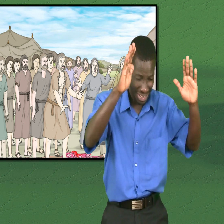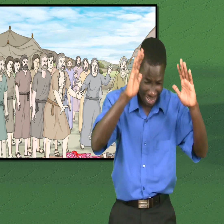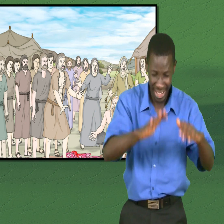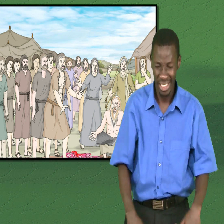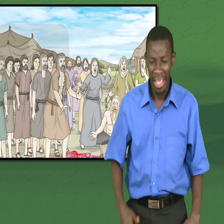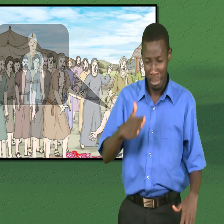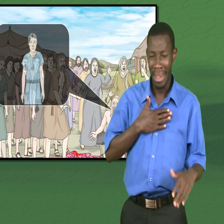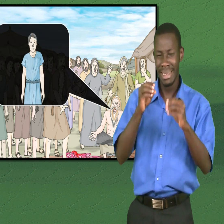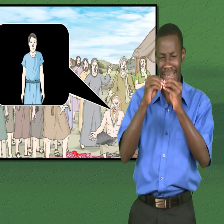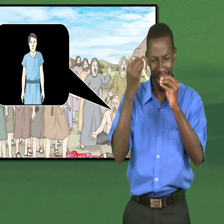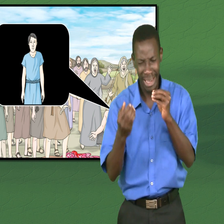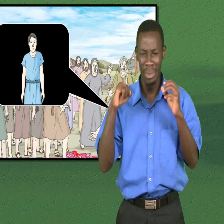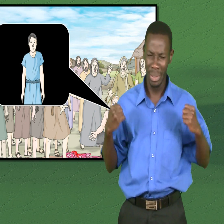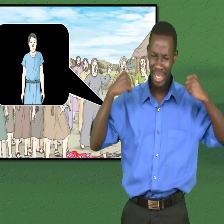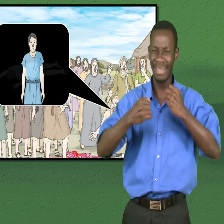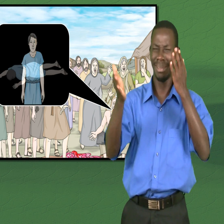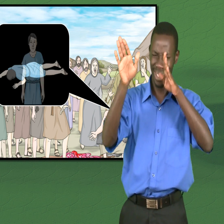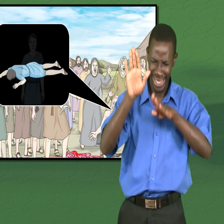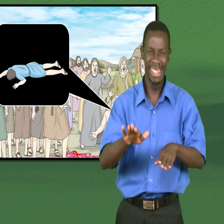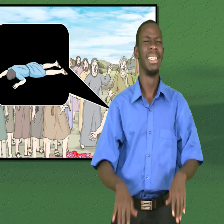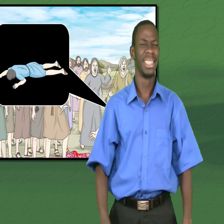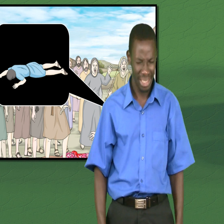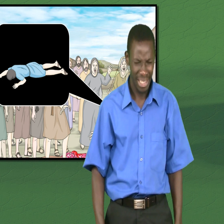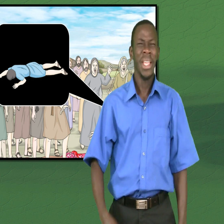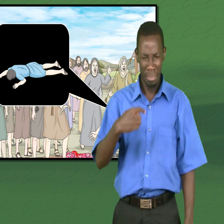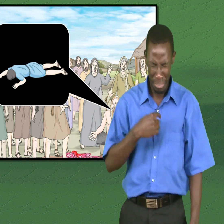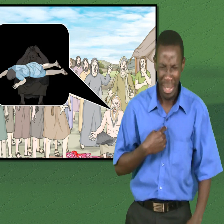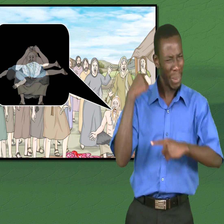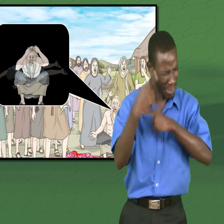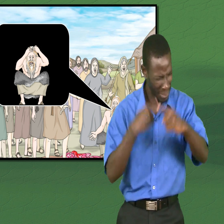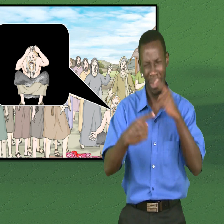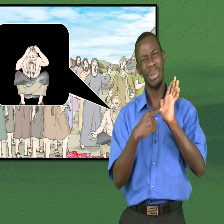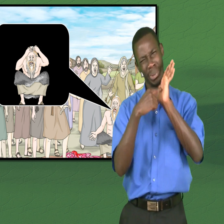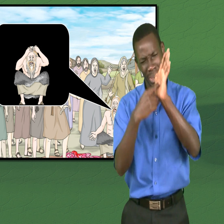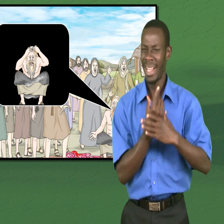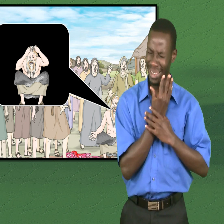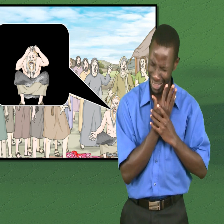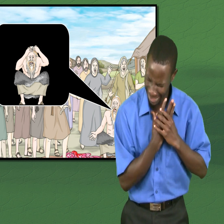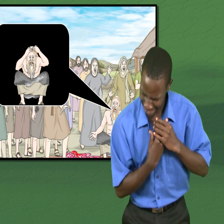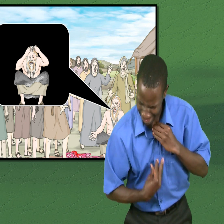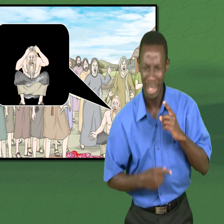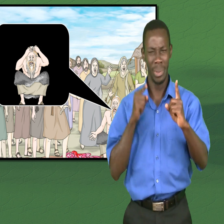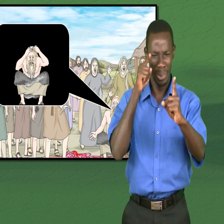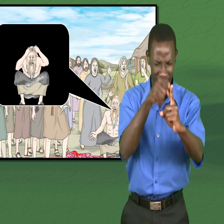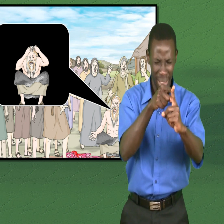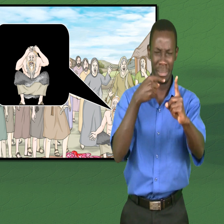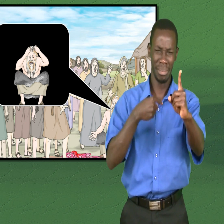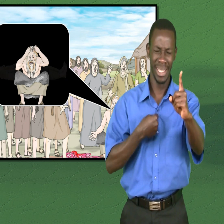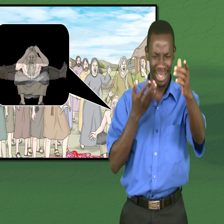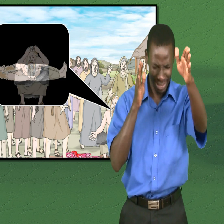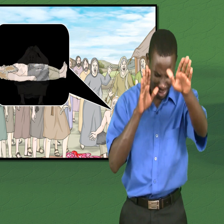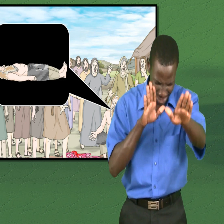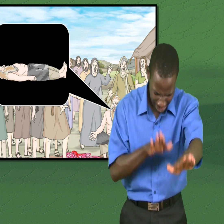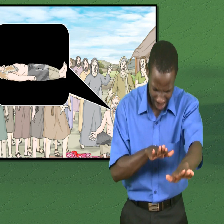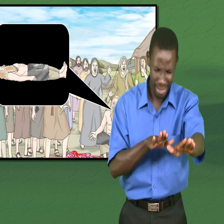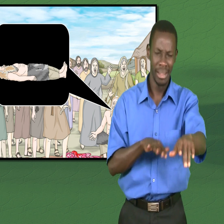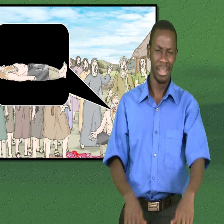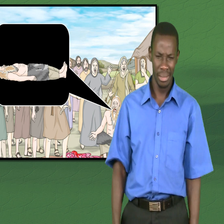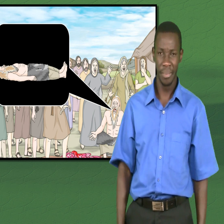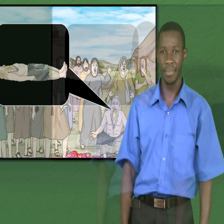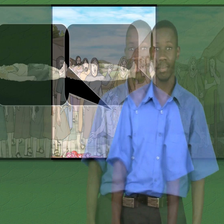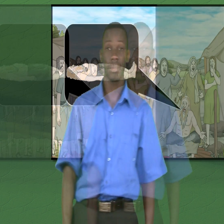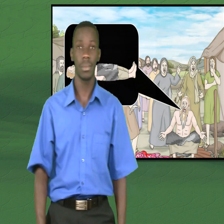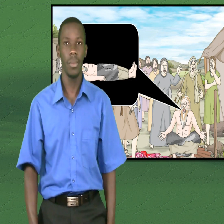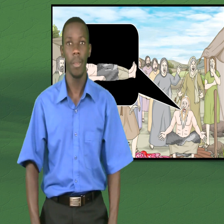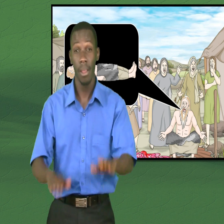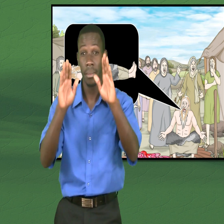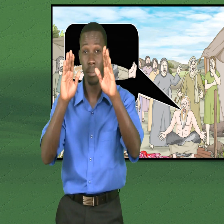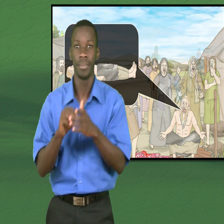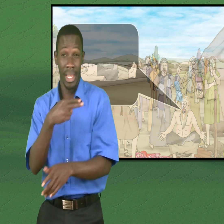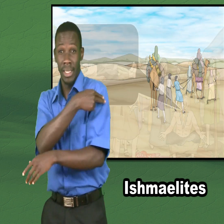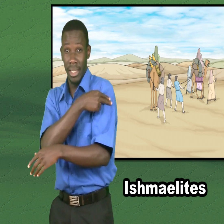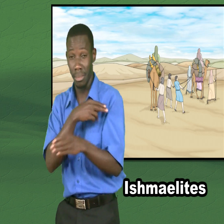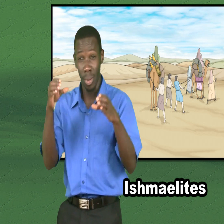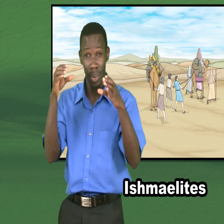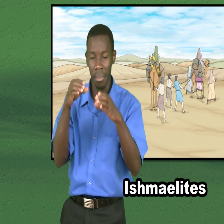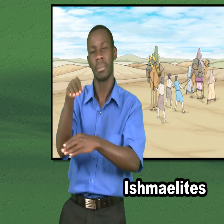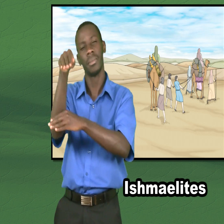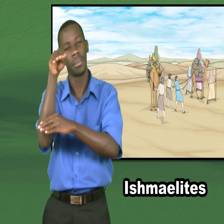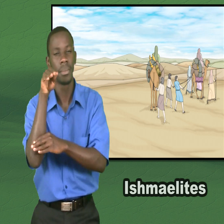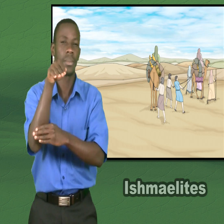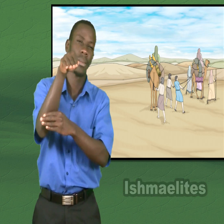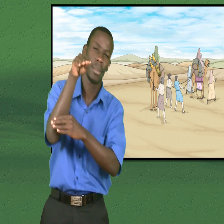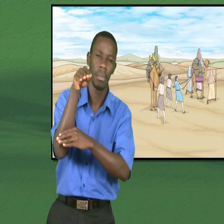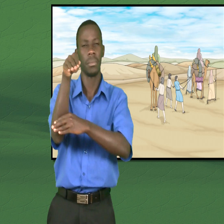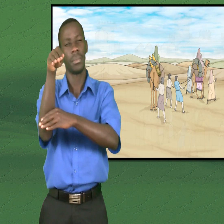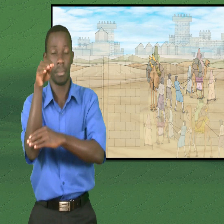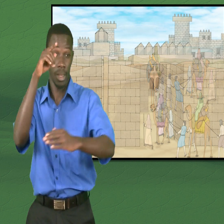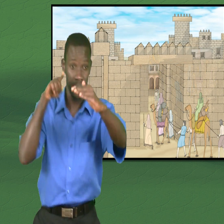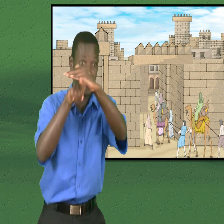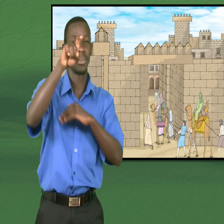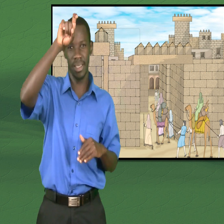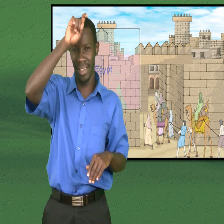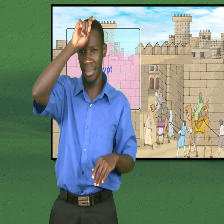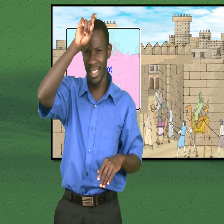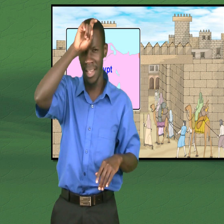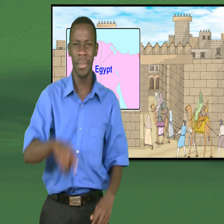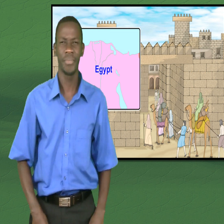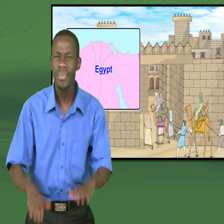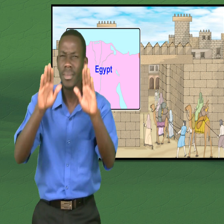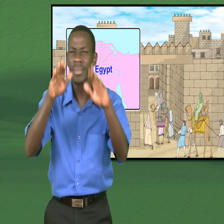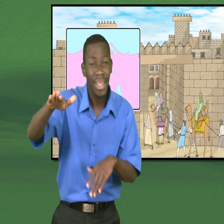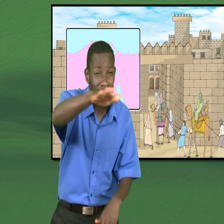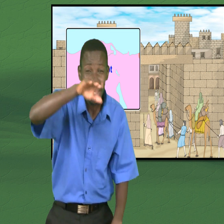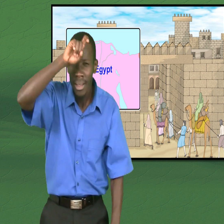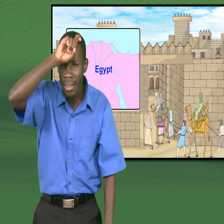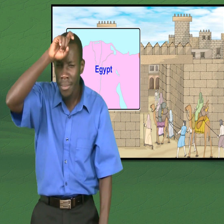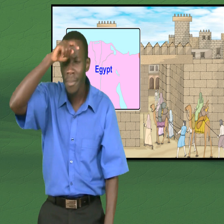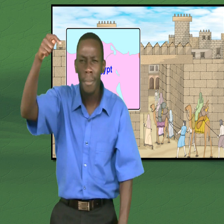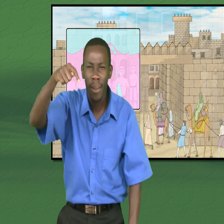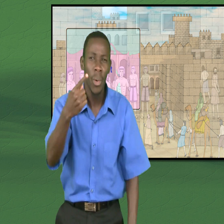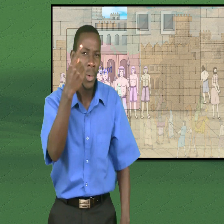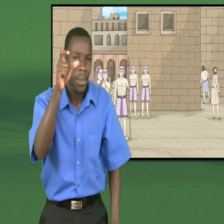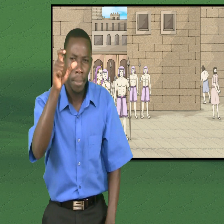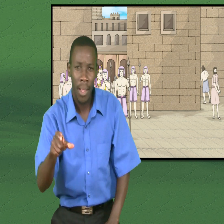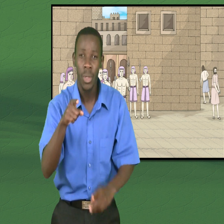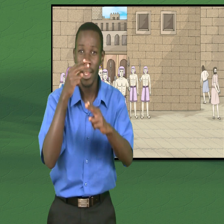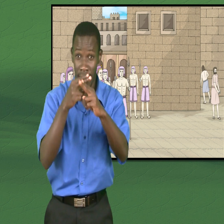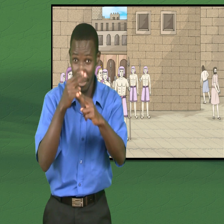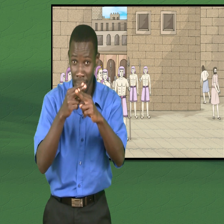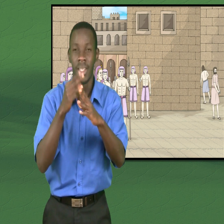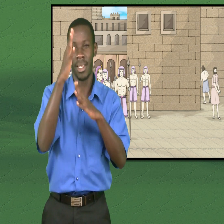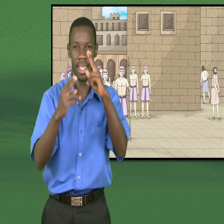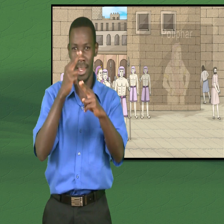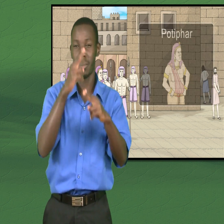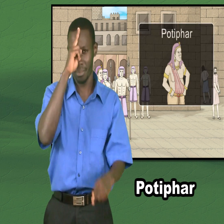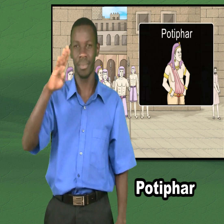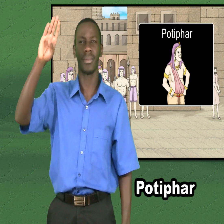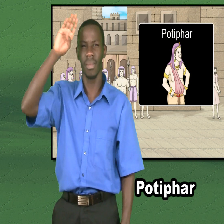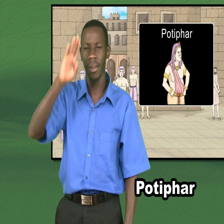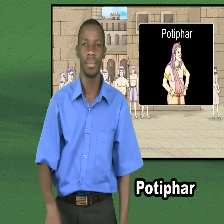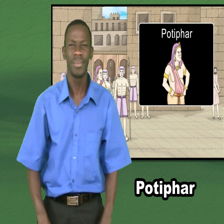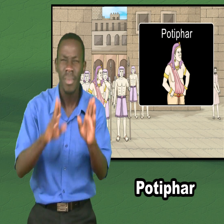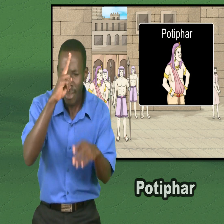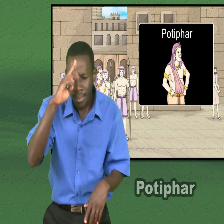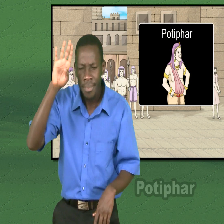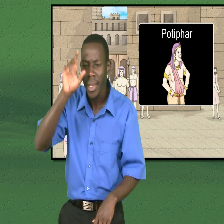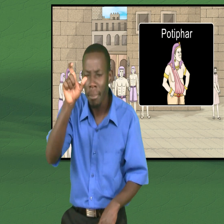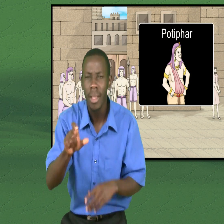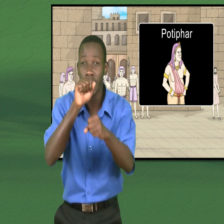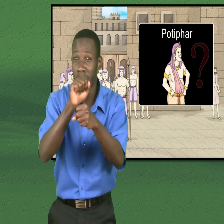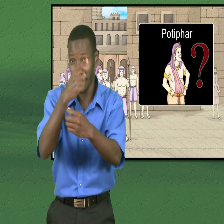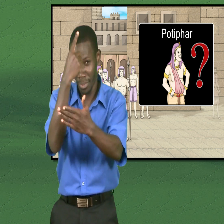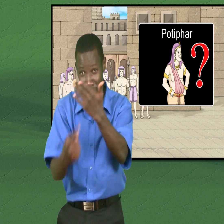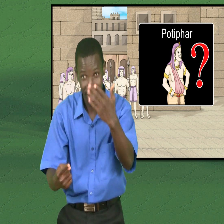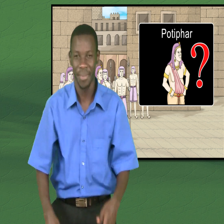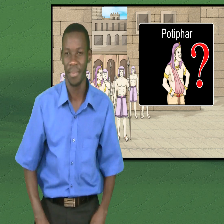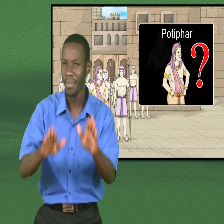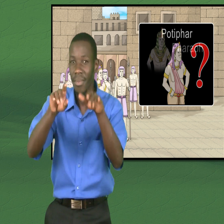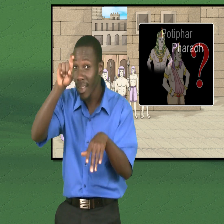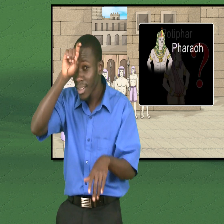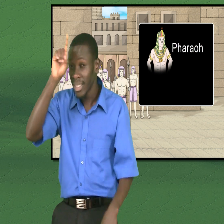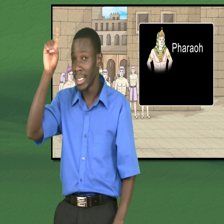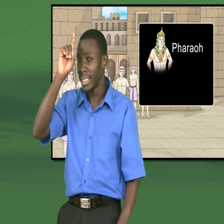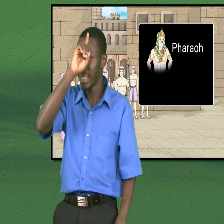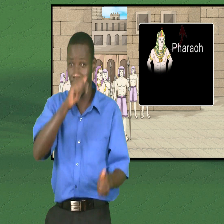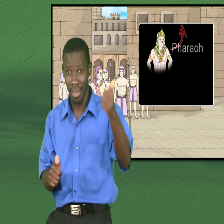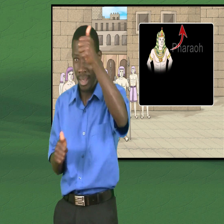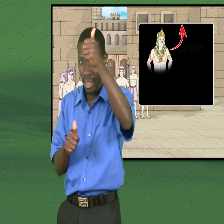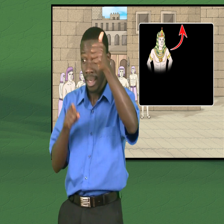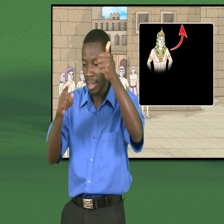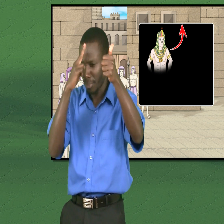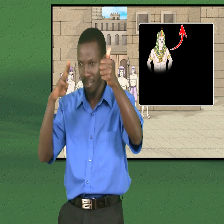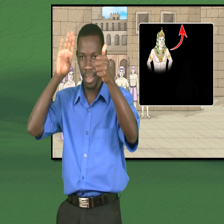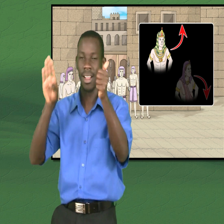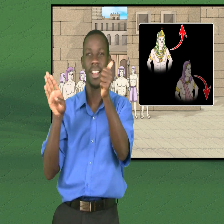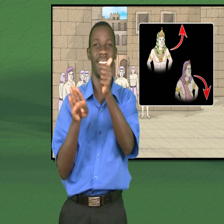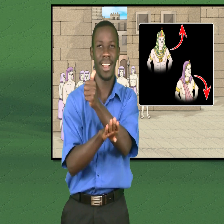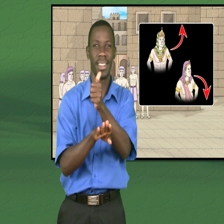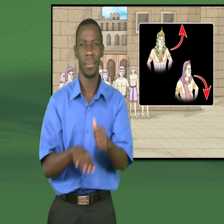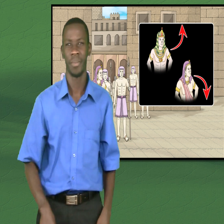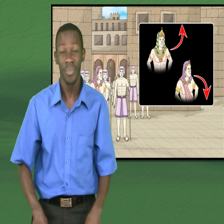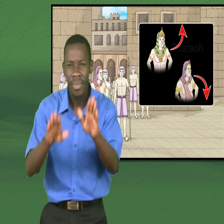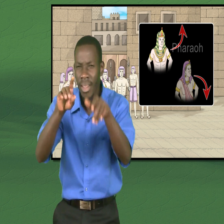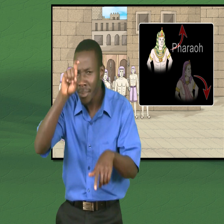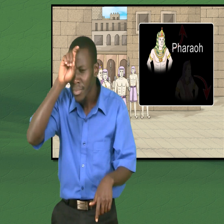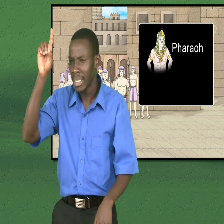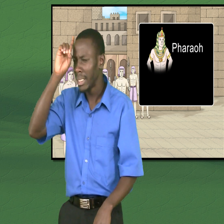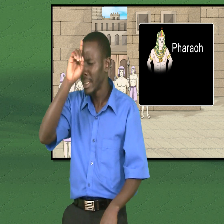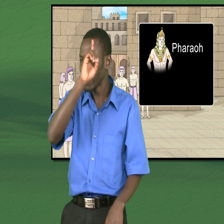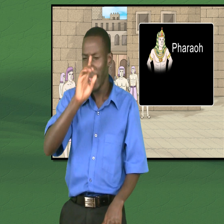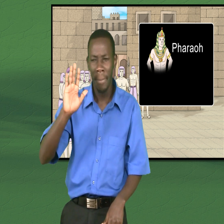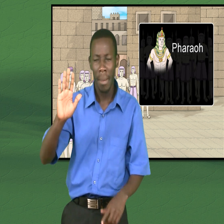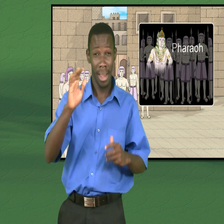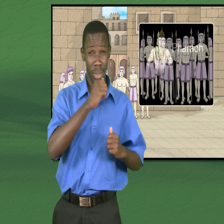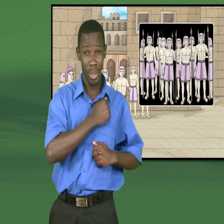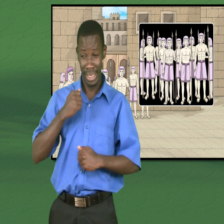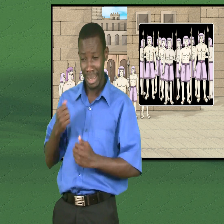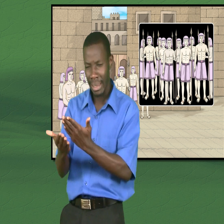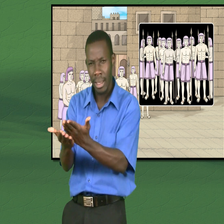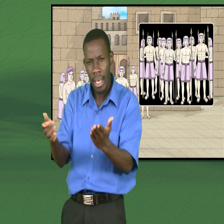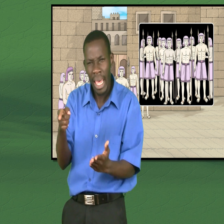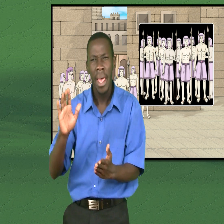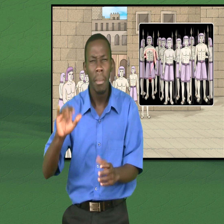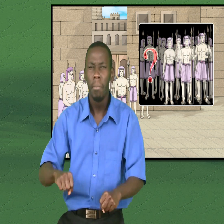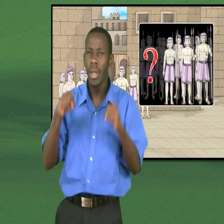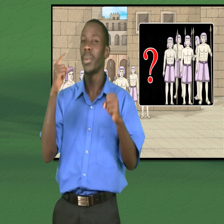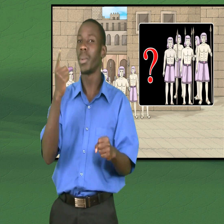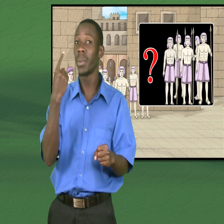“I will go down to Sheol mourning for my son.”